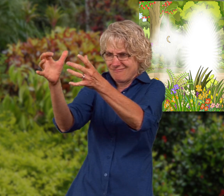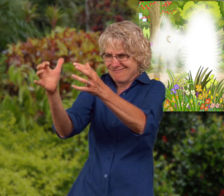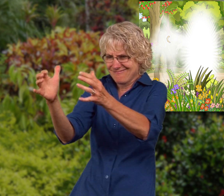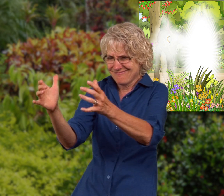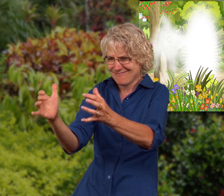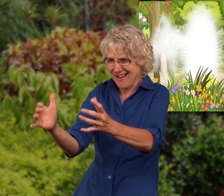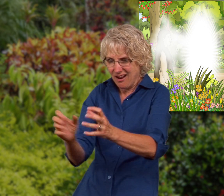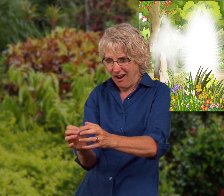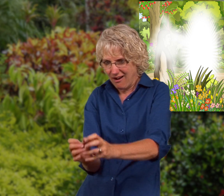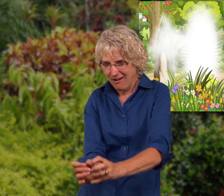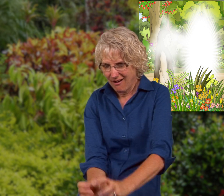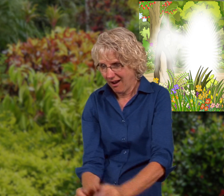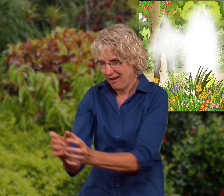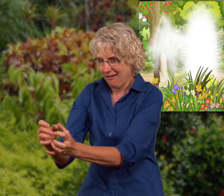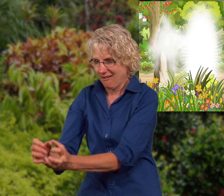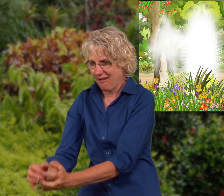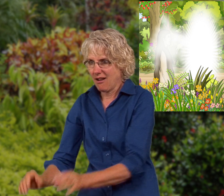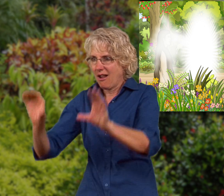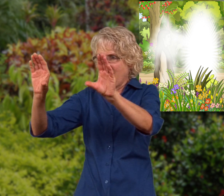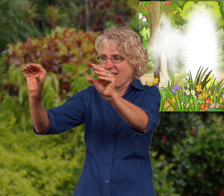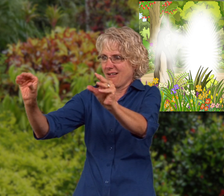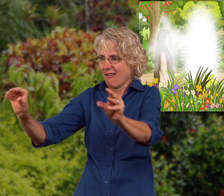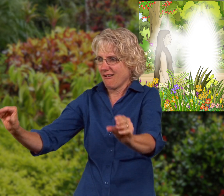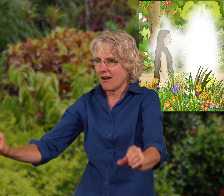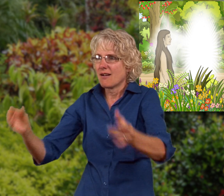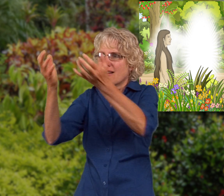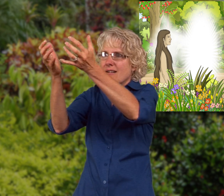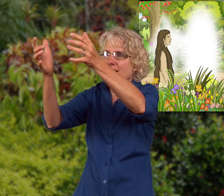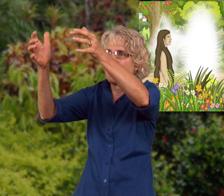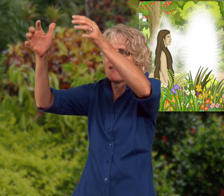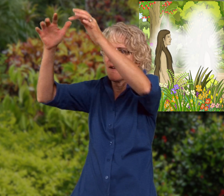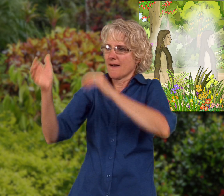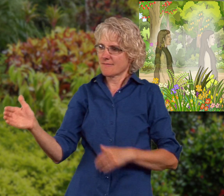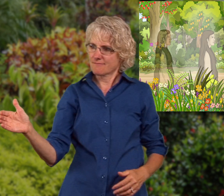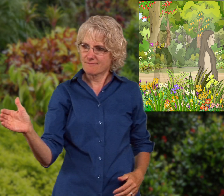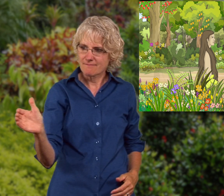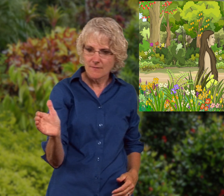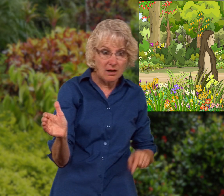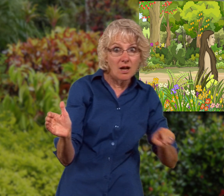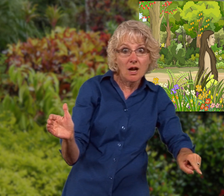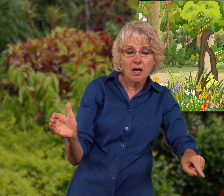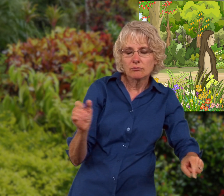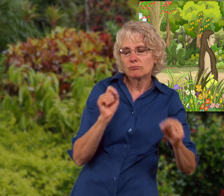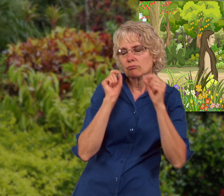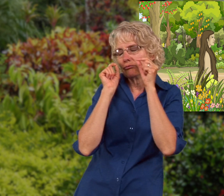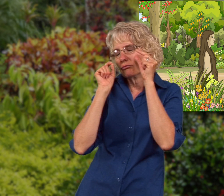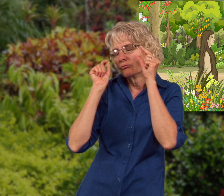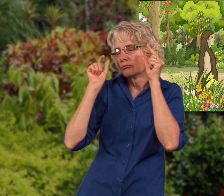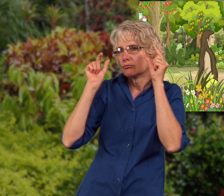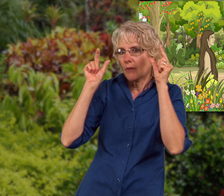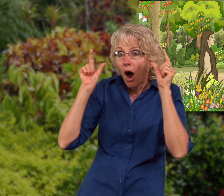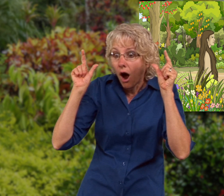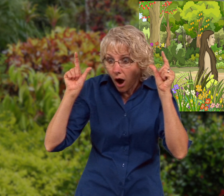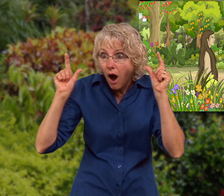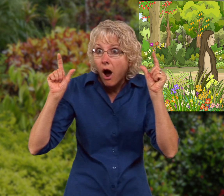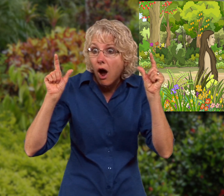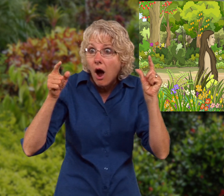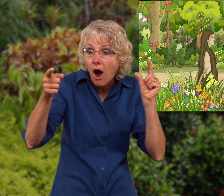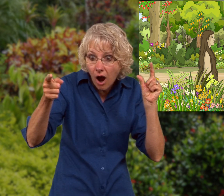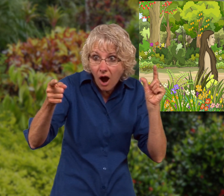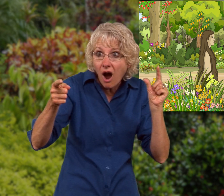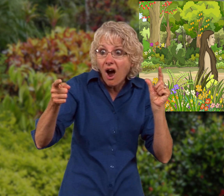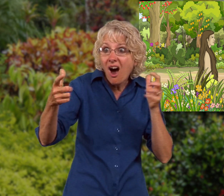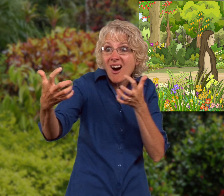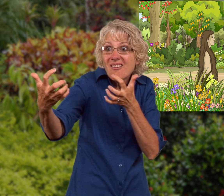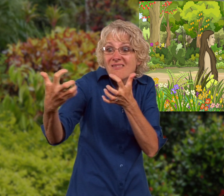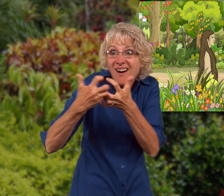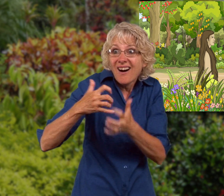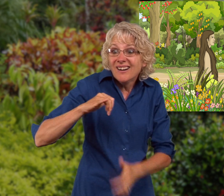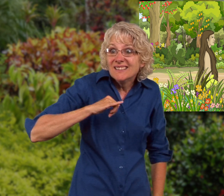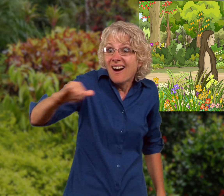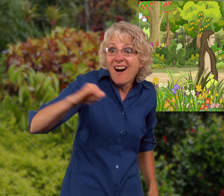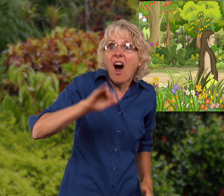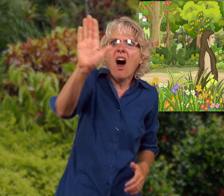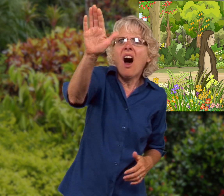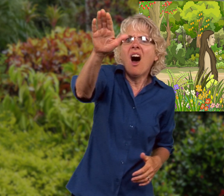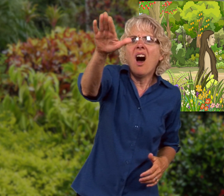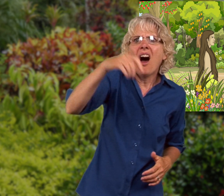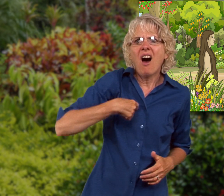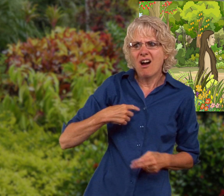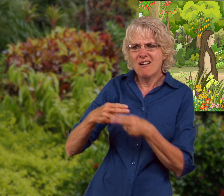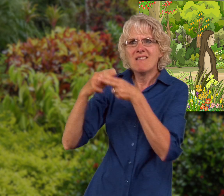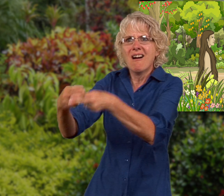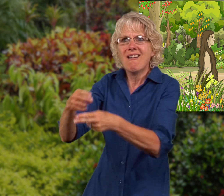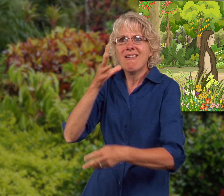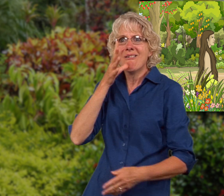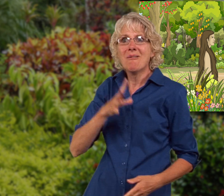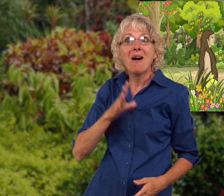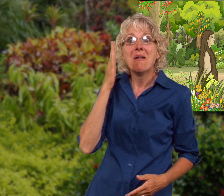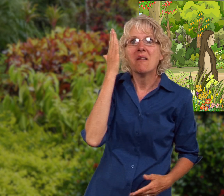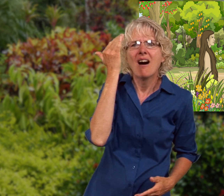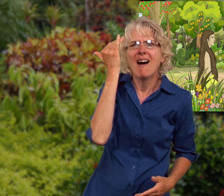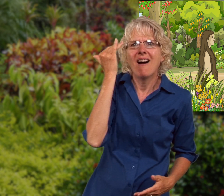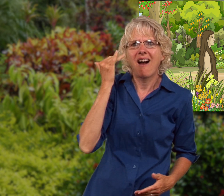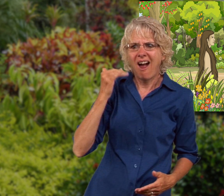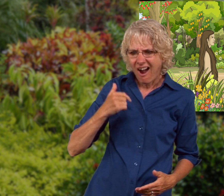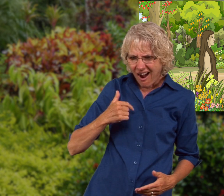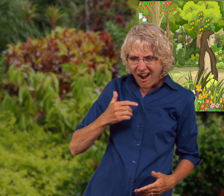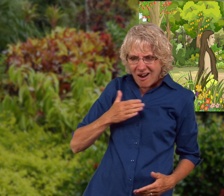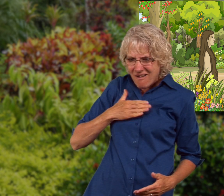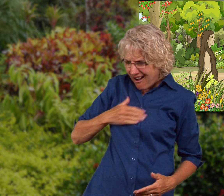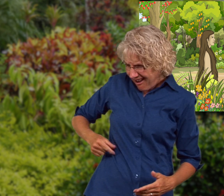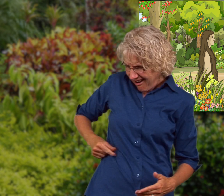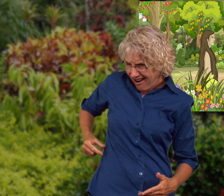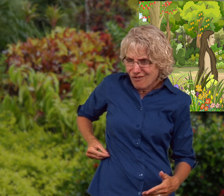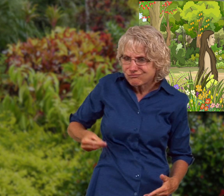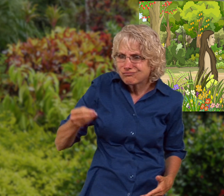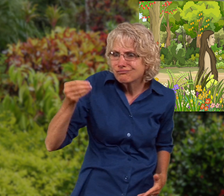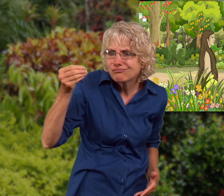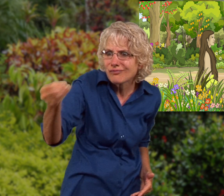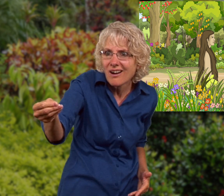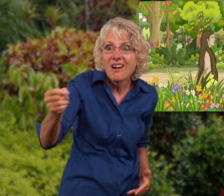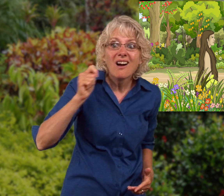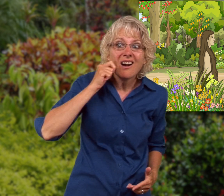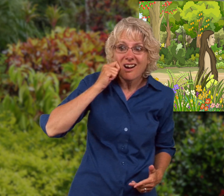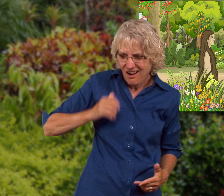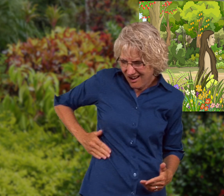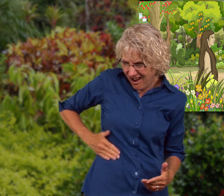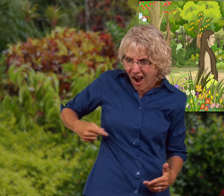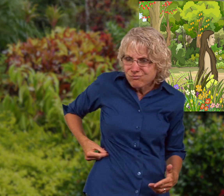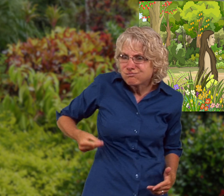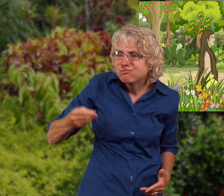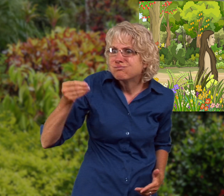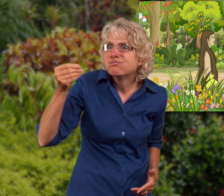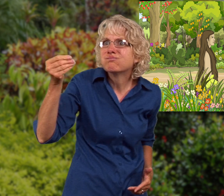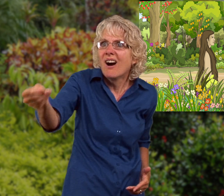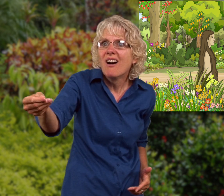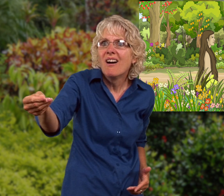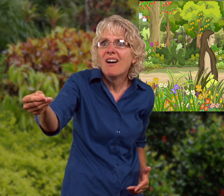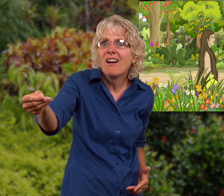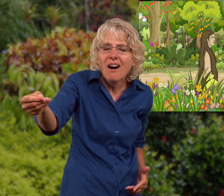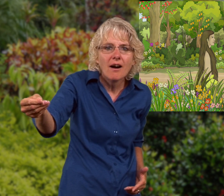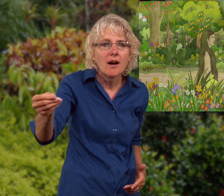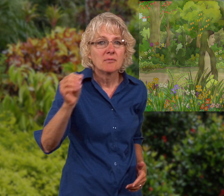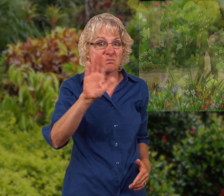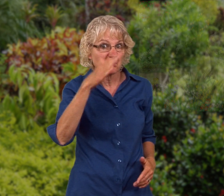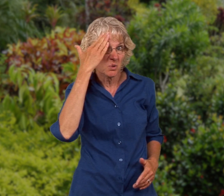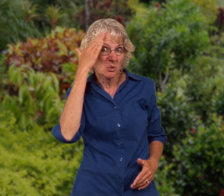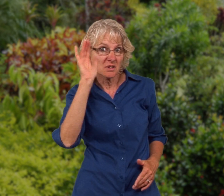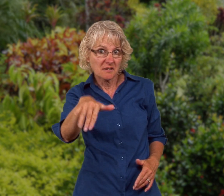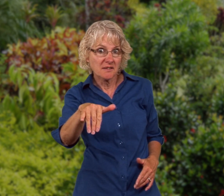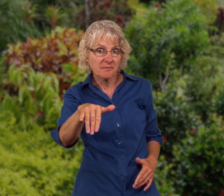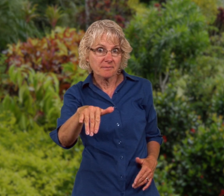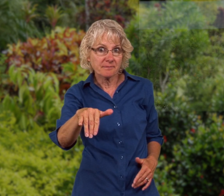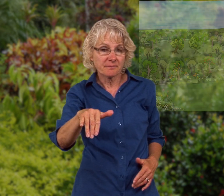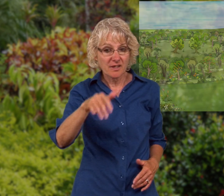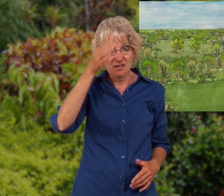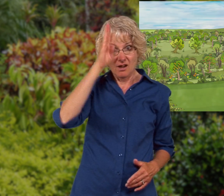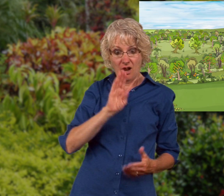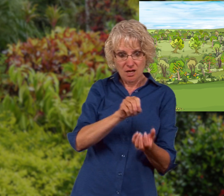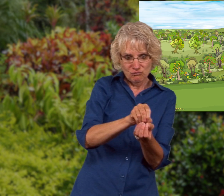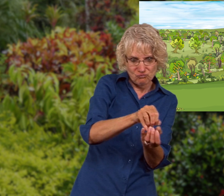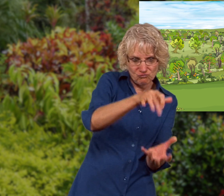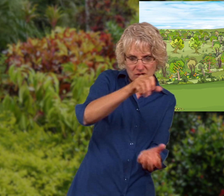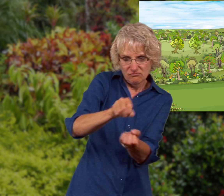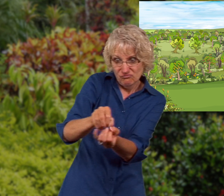And from the rib that the LORD God had taken from the man, He made a woman and brought her to him. And the man said: “This is now bone of my bones and flesh of my flesh; she shall be called ‘woman,’ for out of man she was taken.”